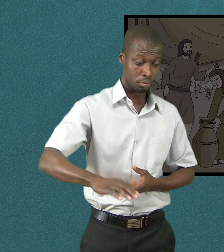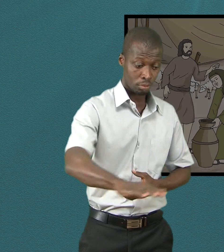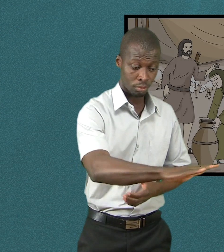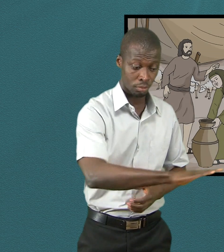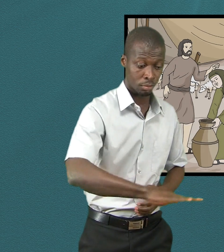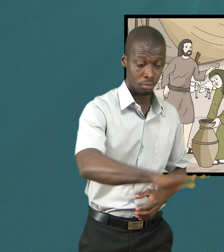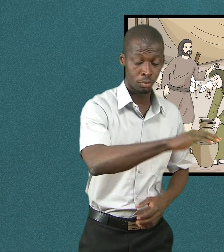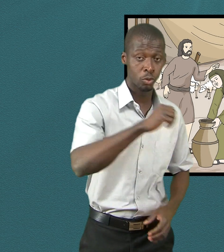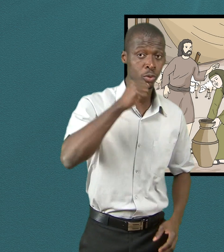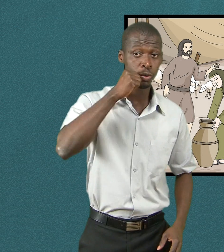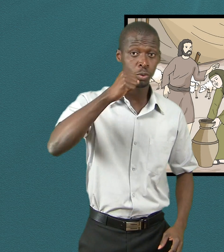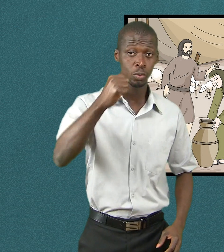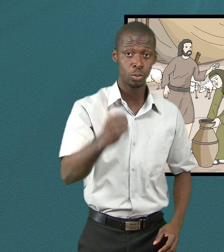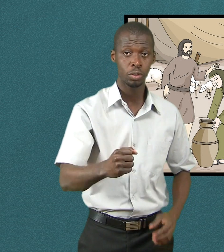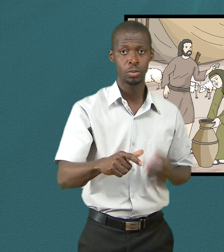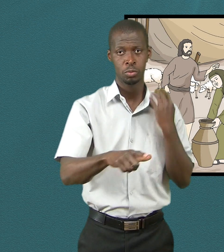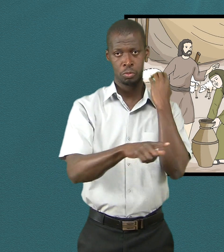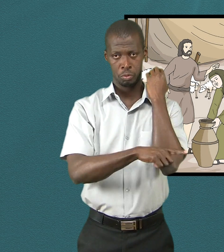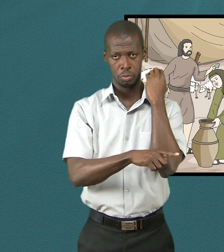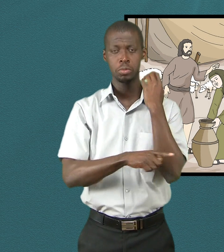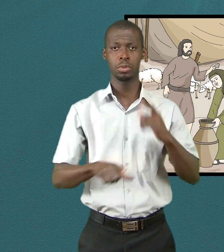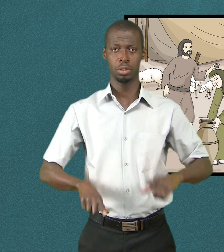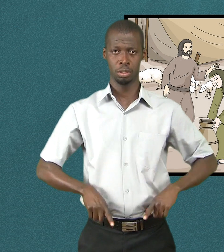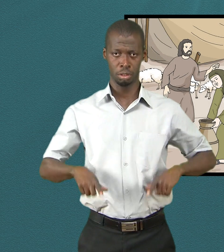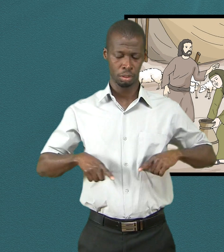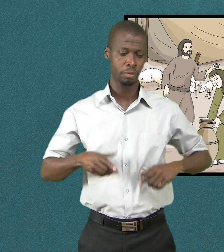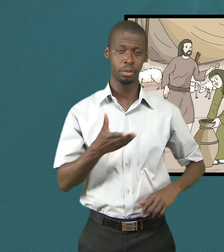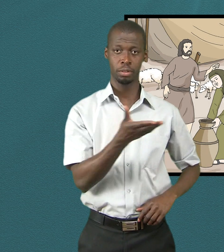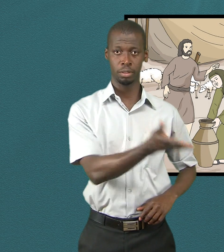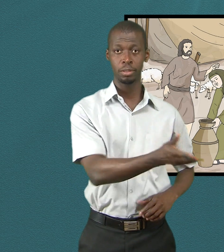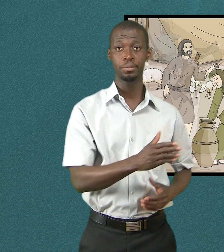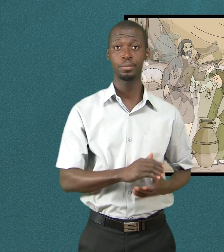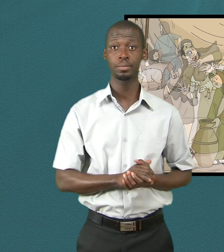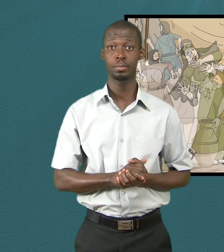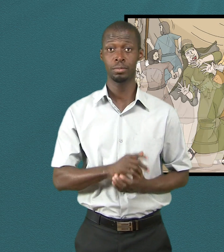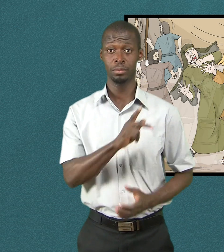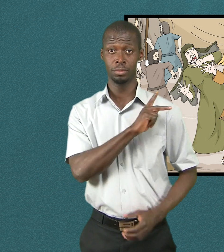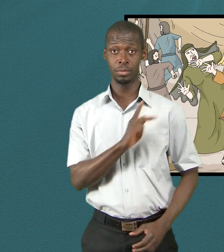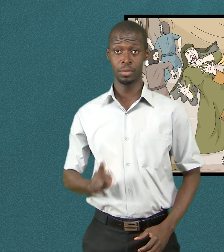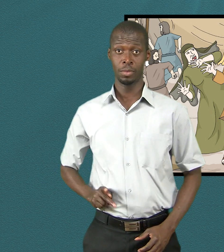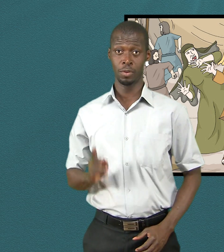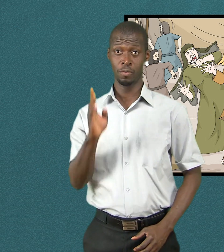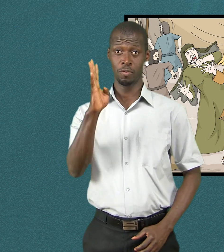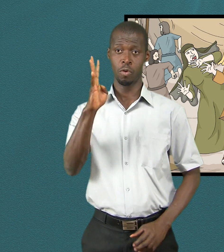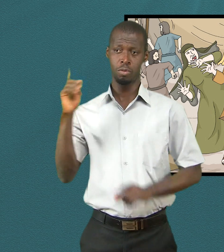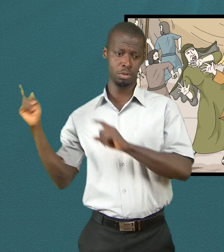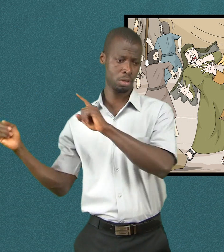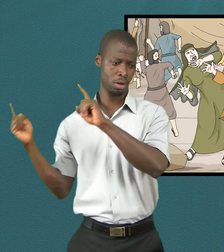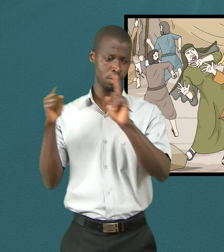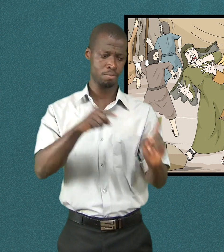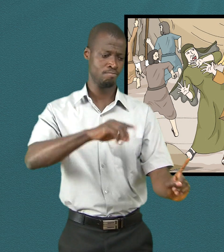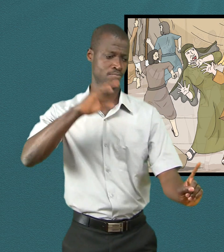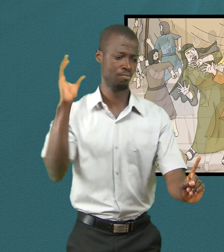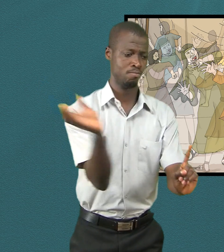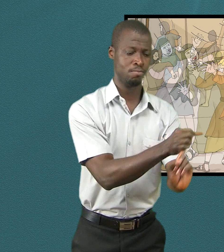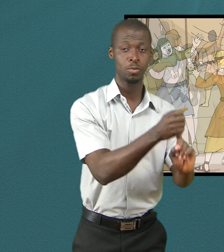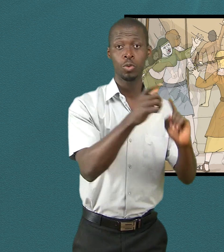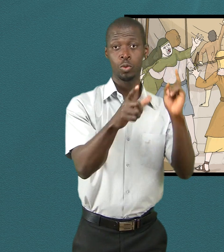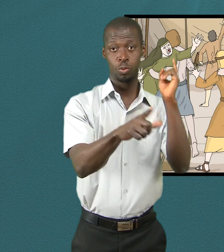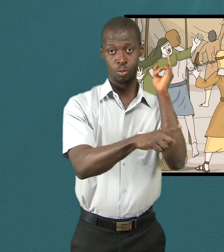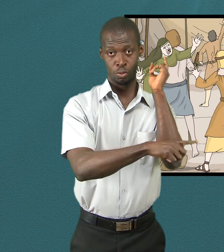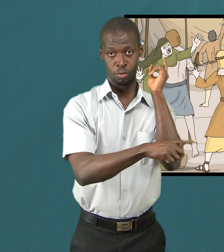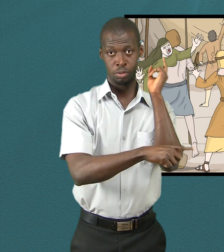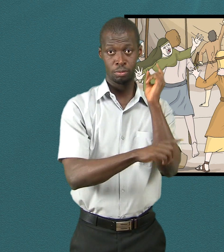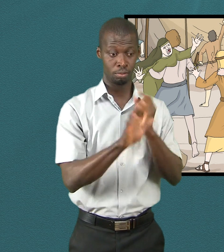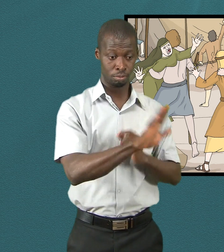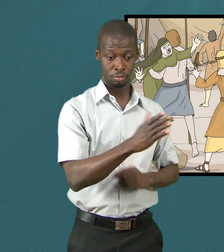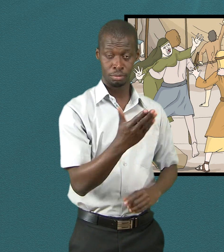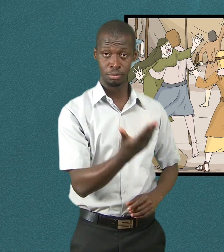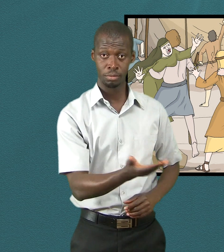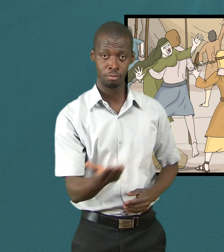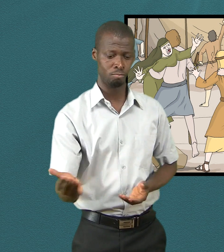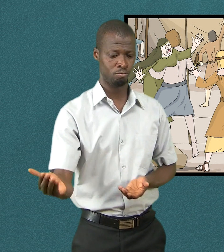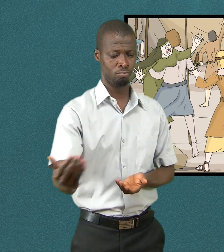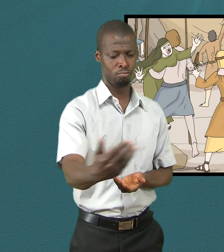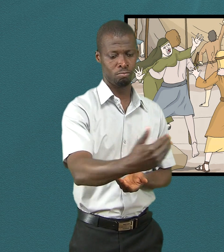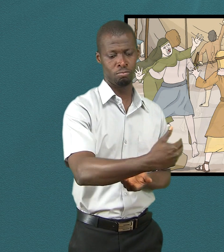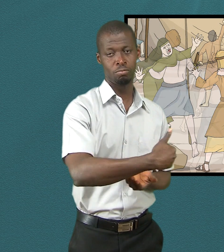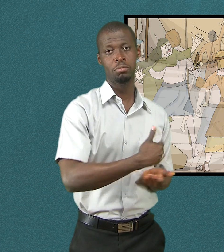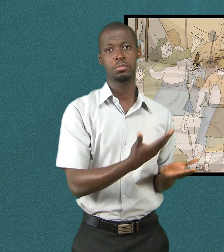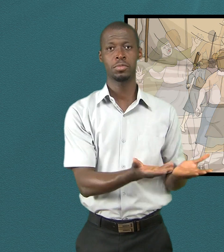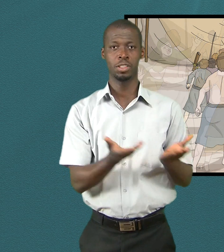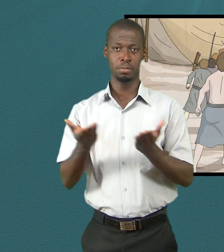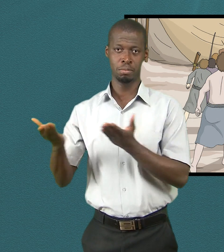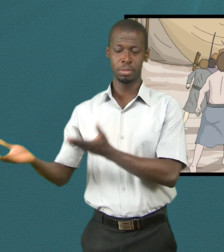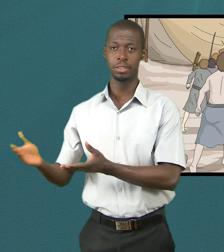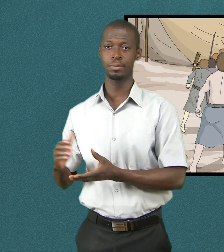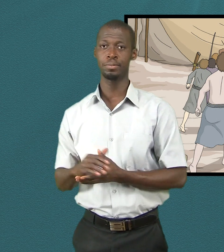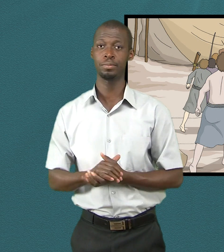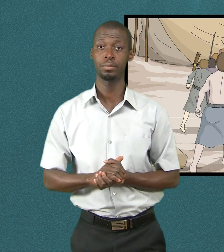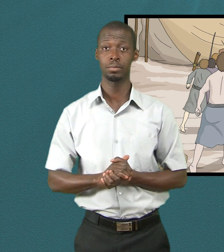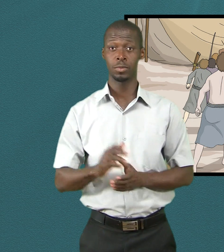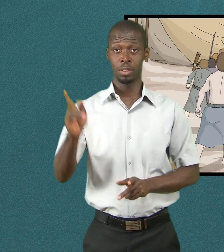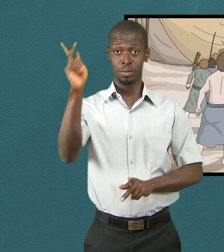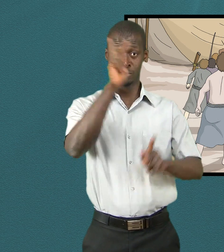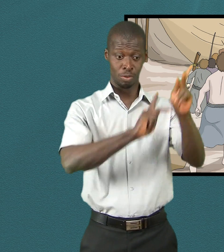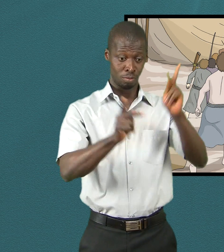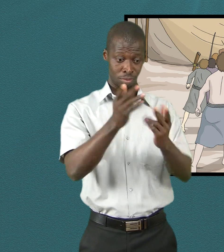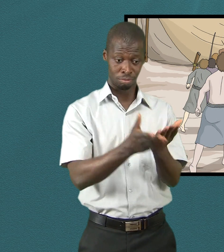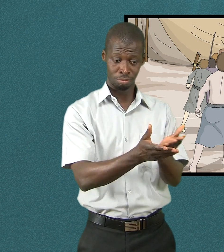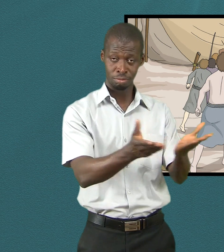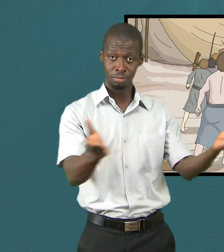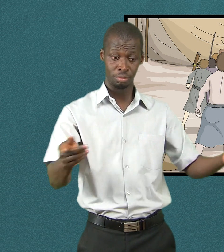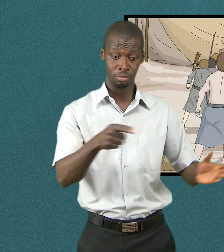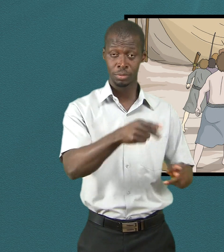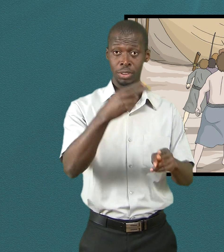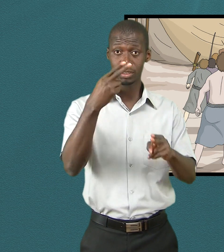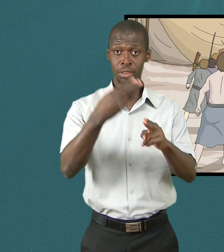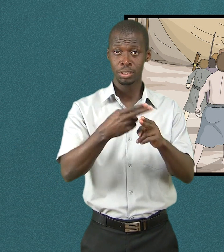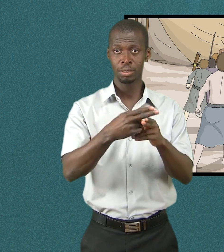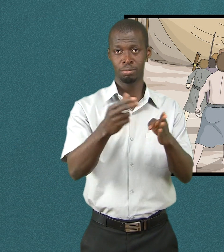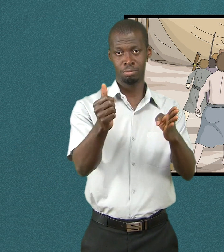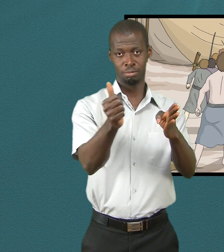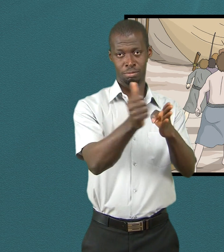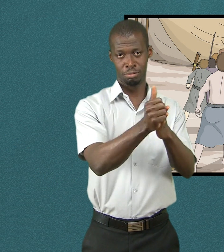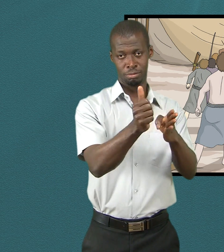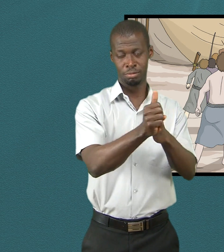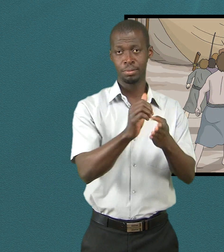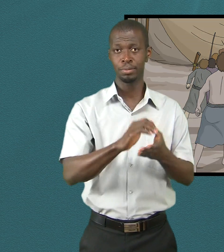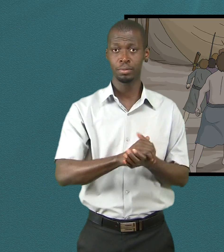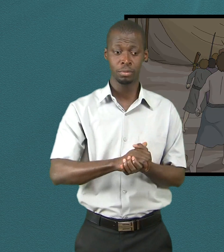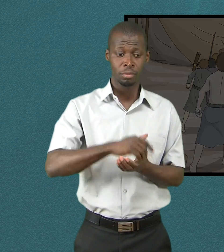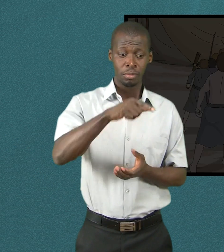Then an escapee came and reported this to Abram the Hebrew.